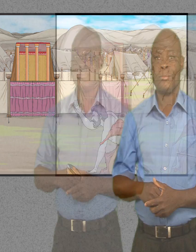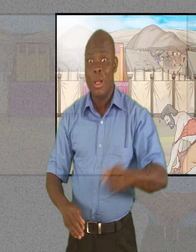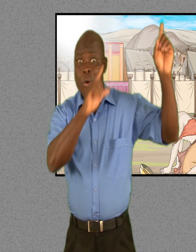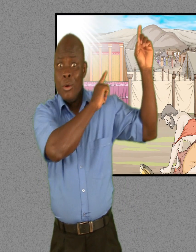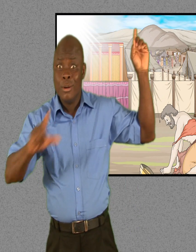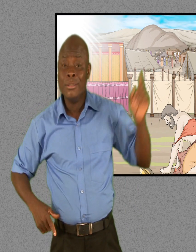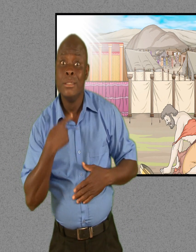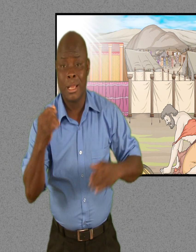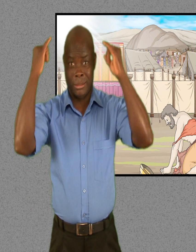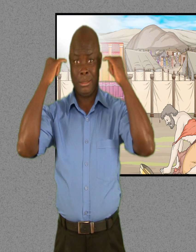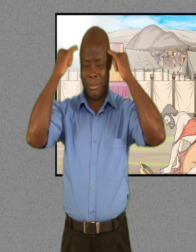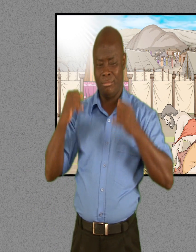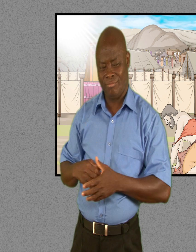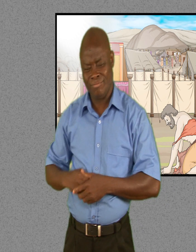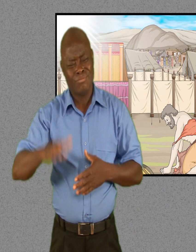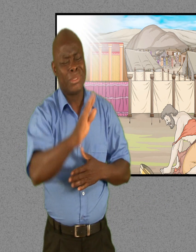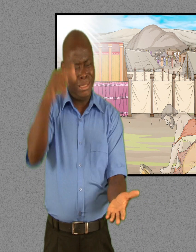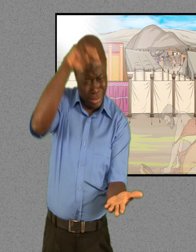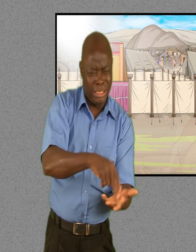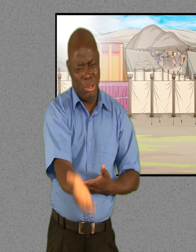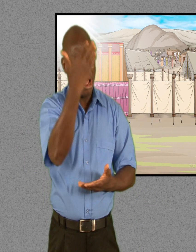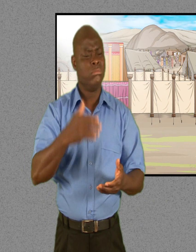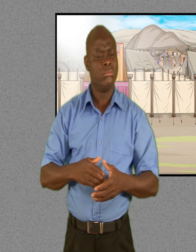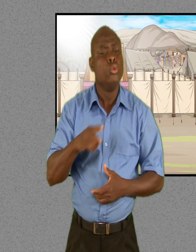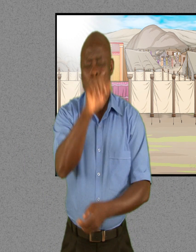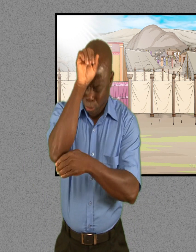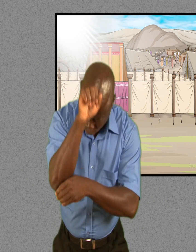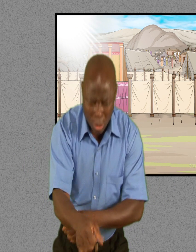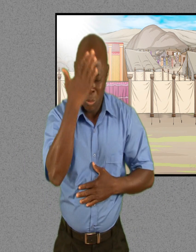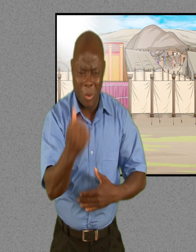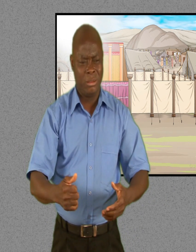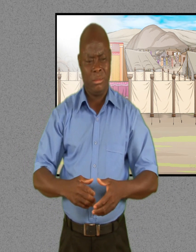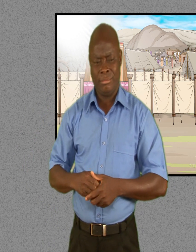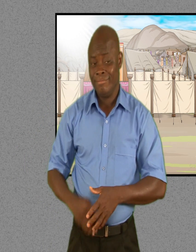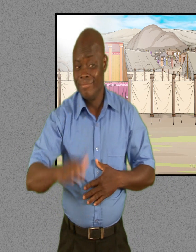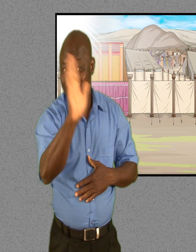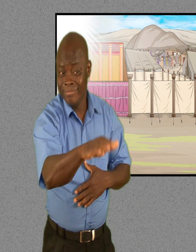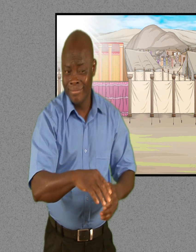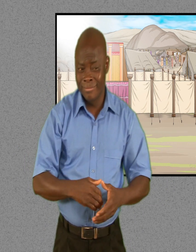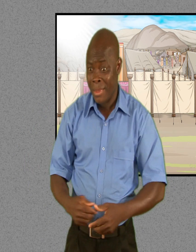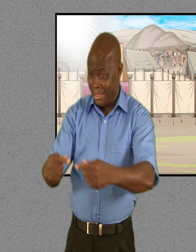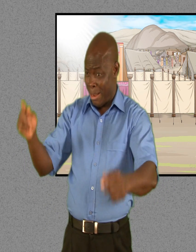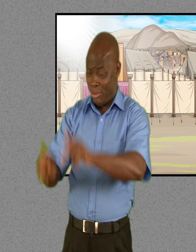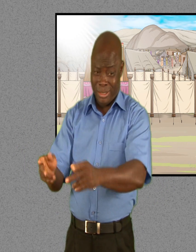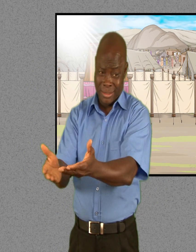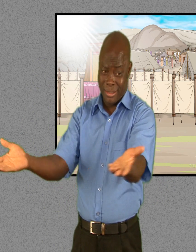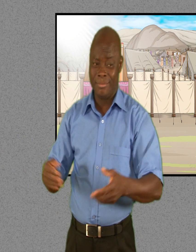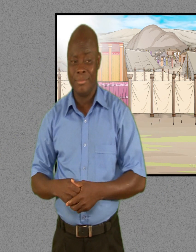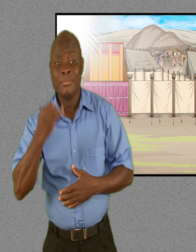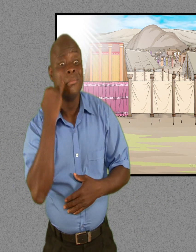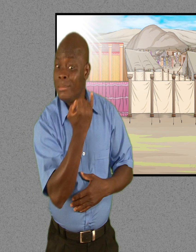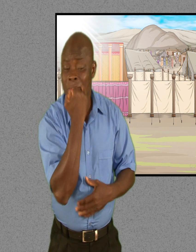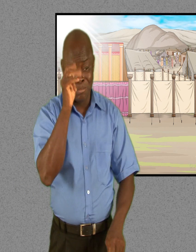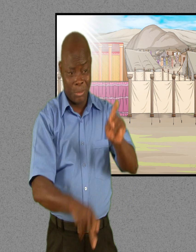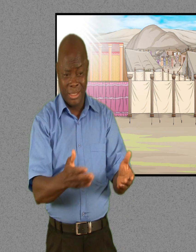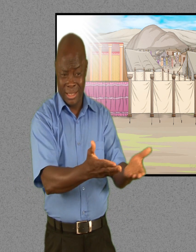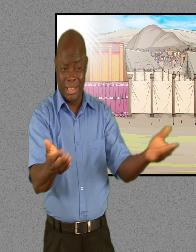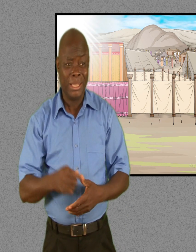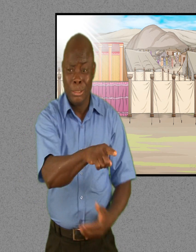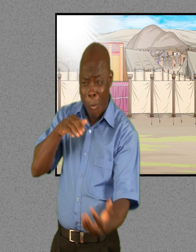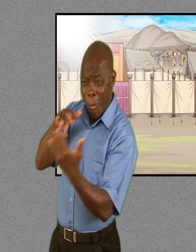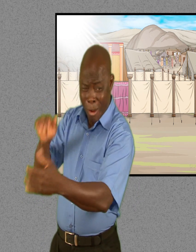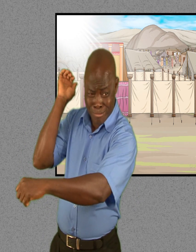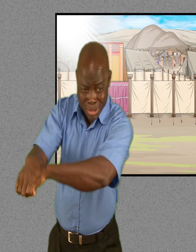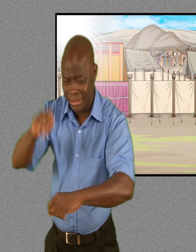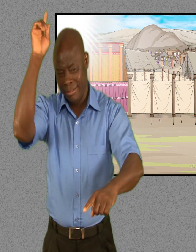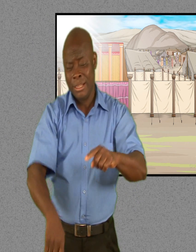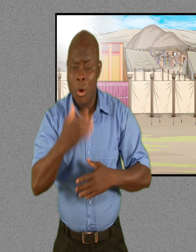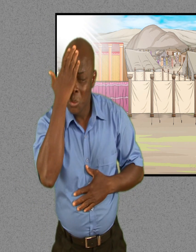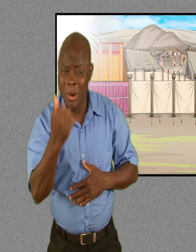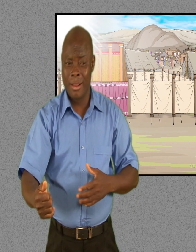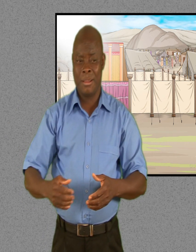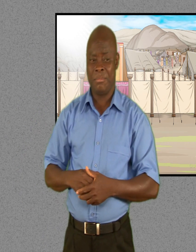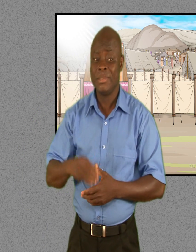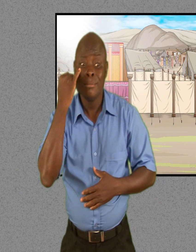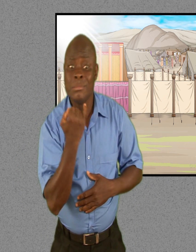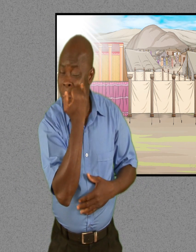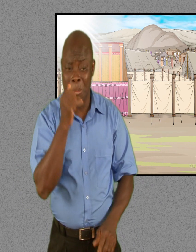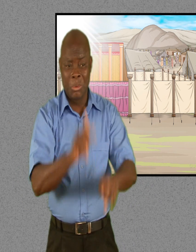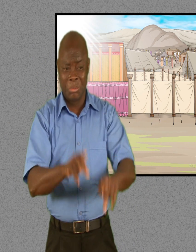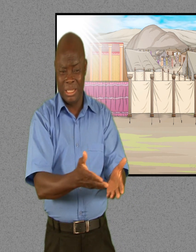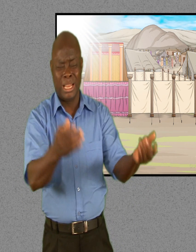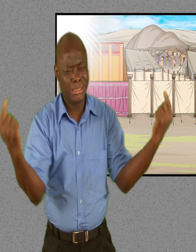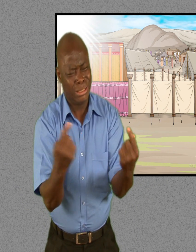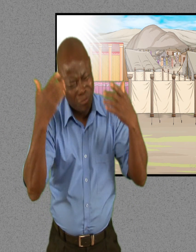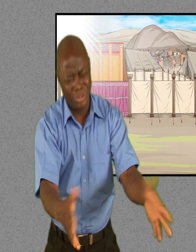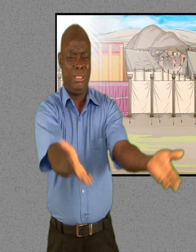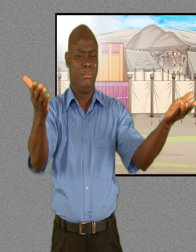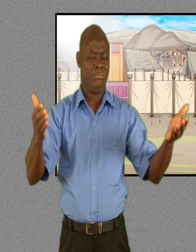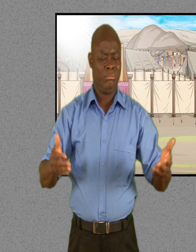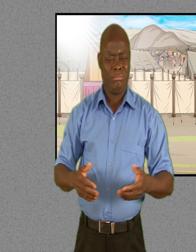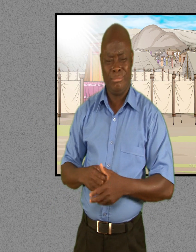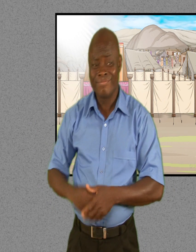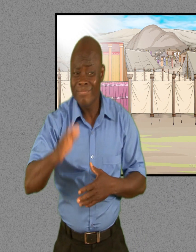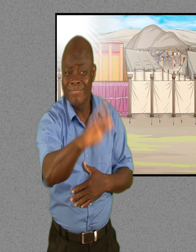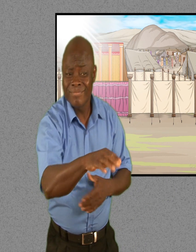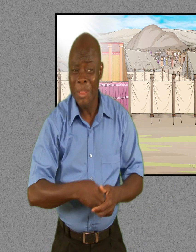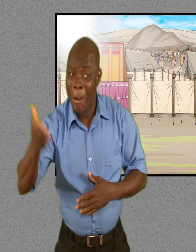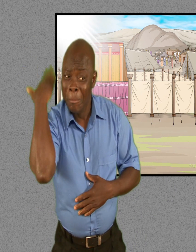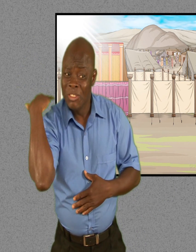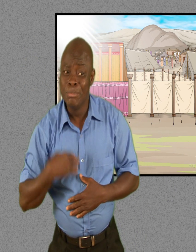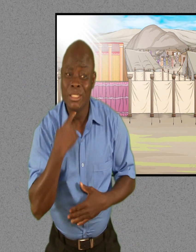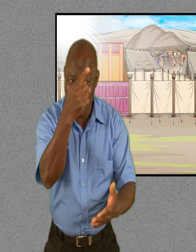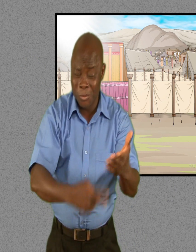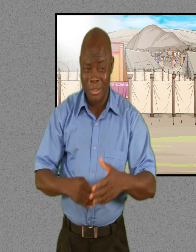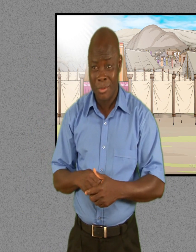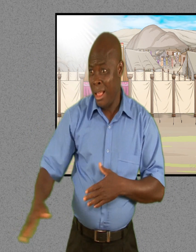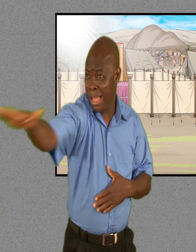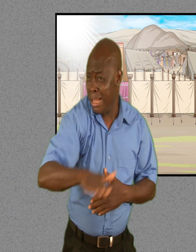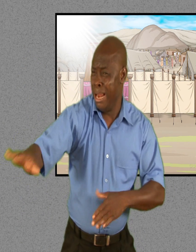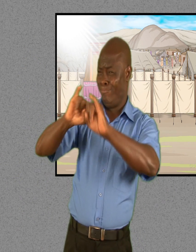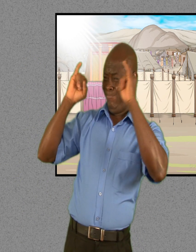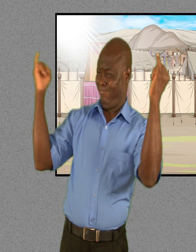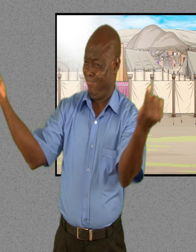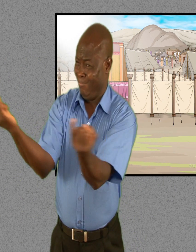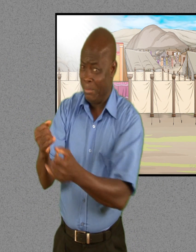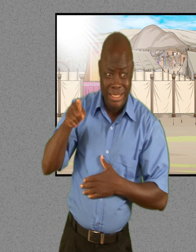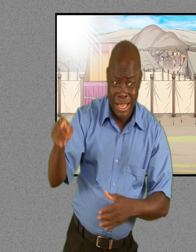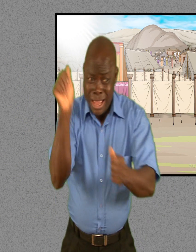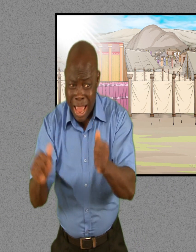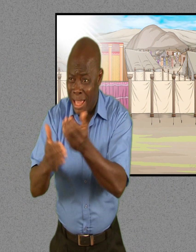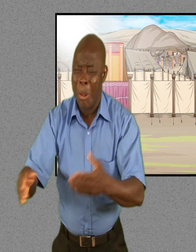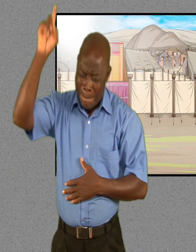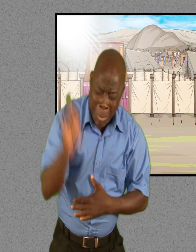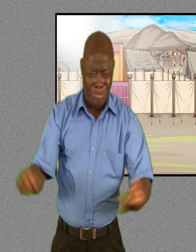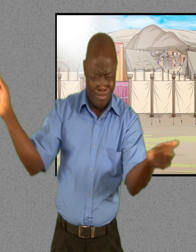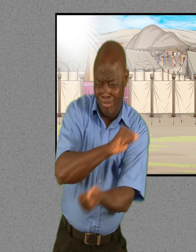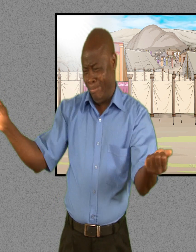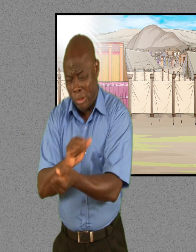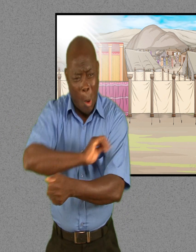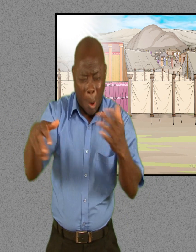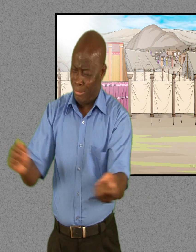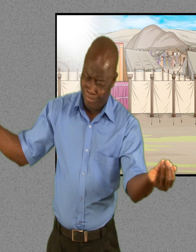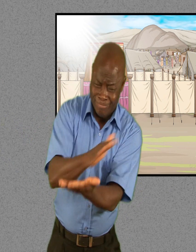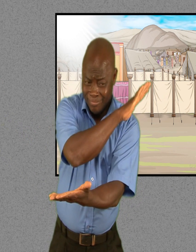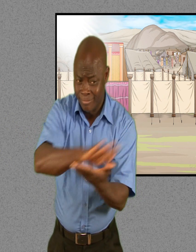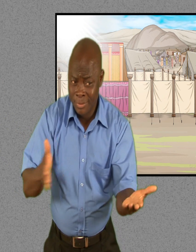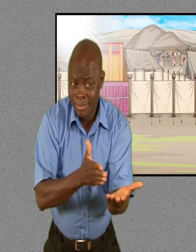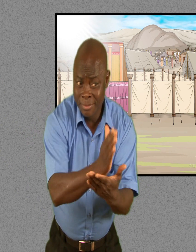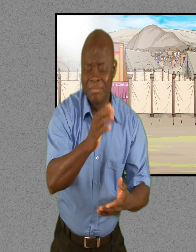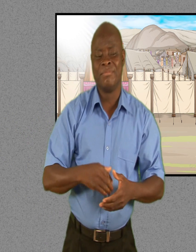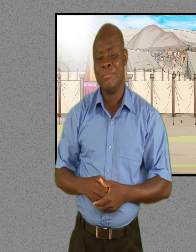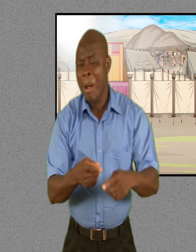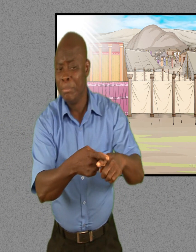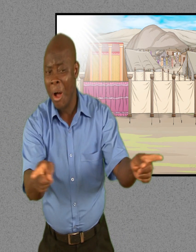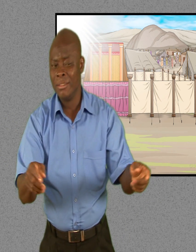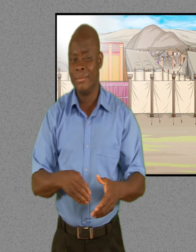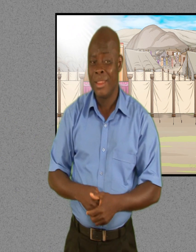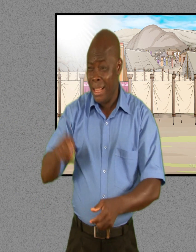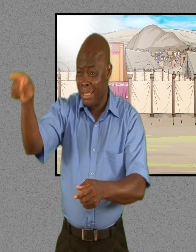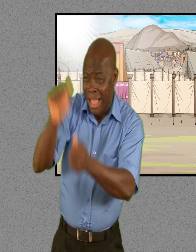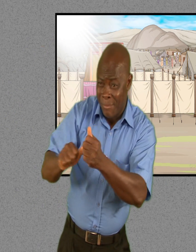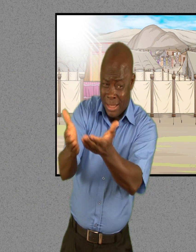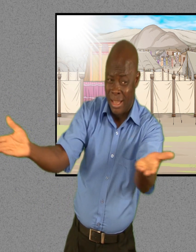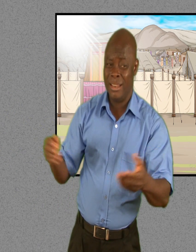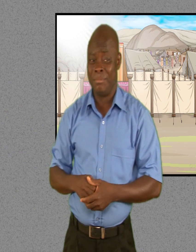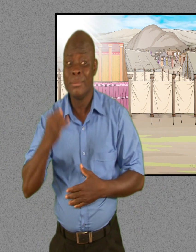But the LORD said to Joshua, “Stand up! Why have you fallen on your face? Israel has sinned; they have transgressed My covenant that I commanded them, and they have taken some of what was devoted to destruction.